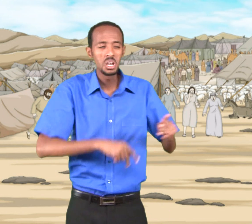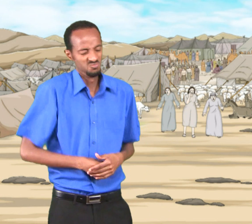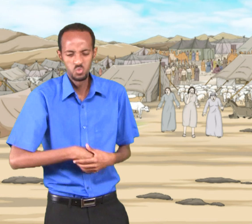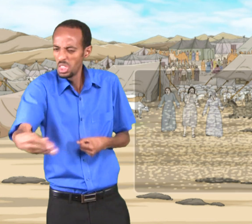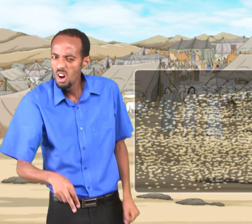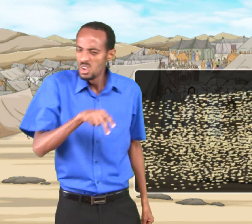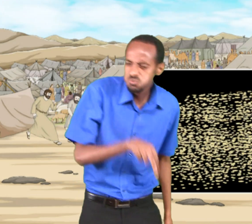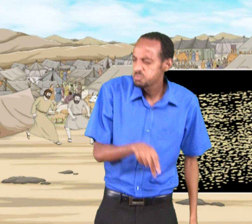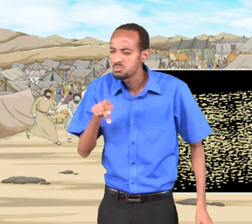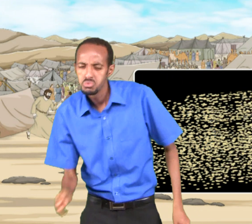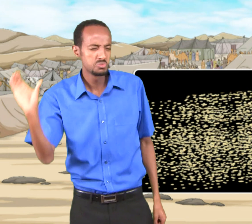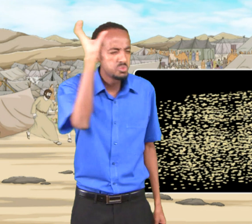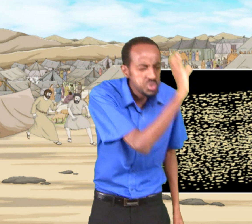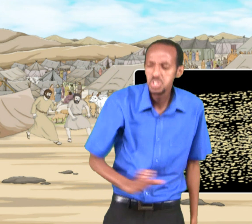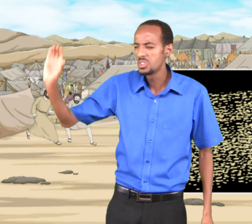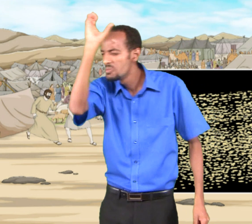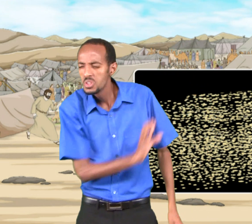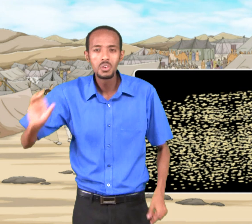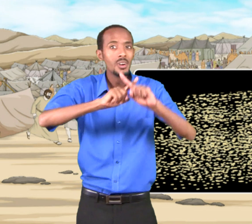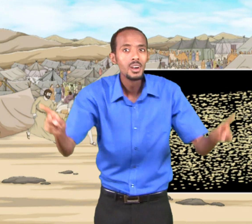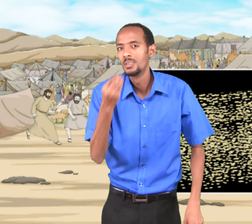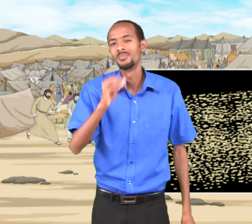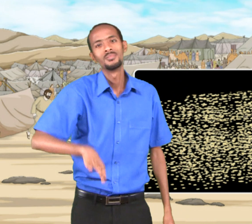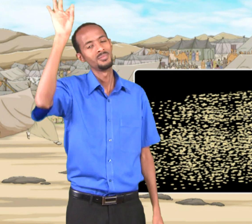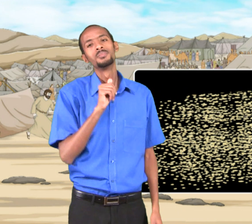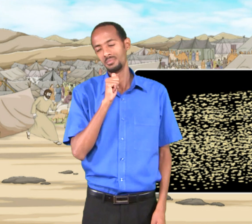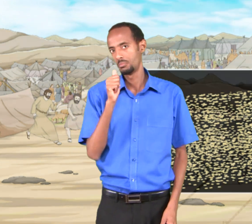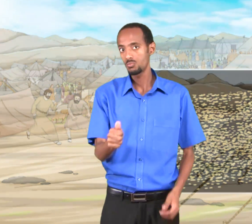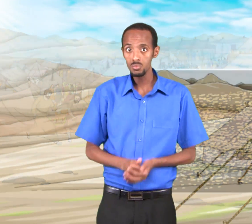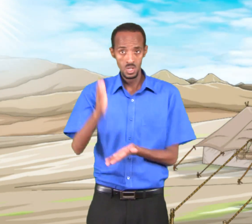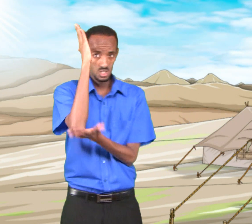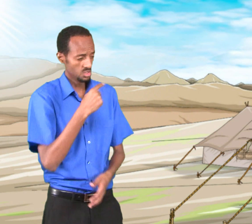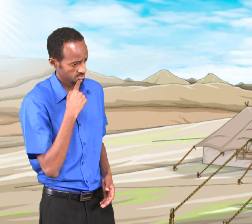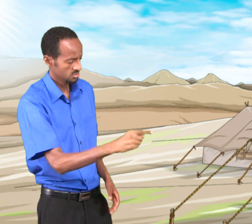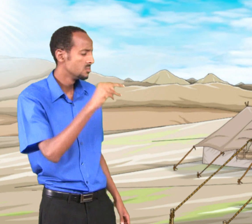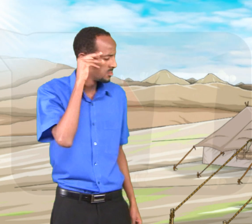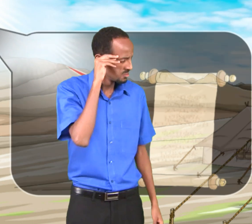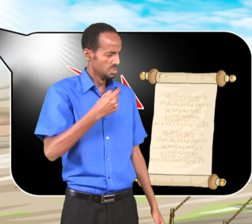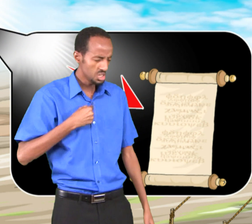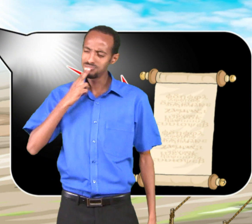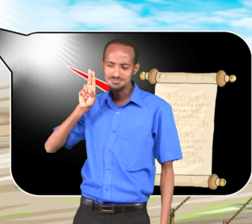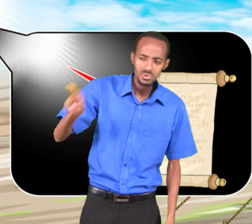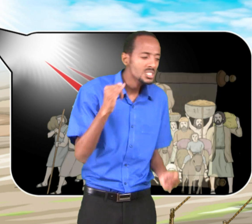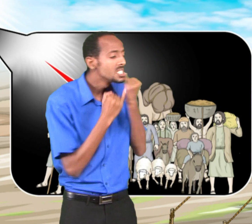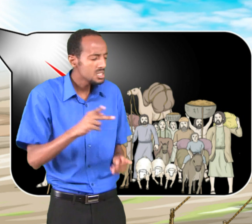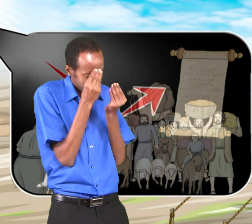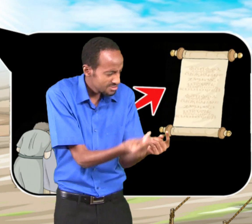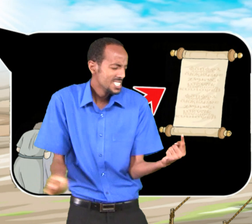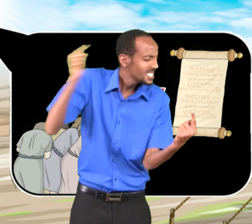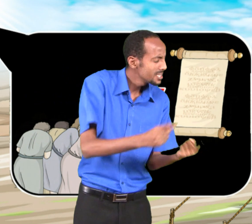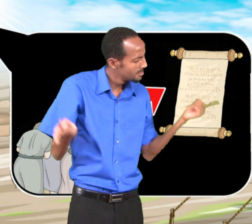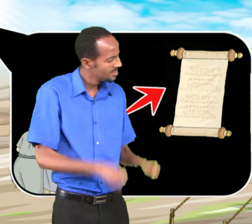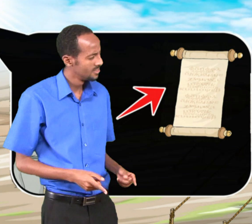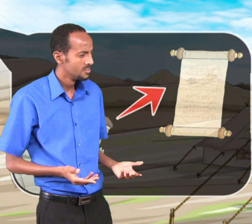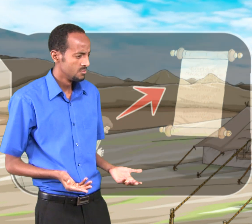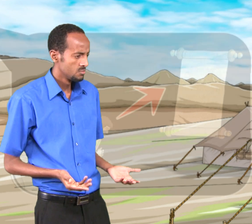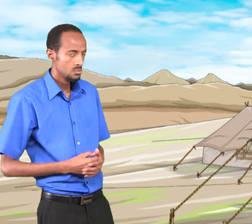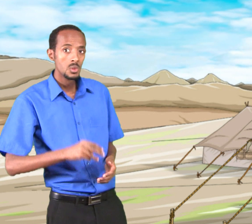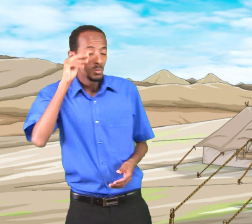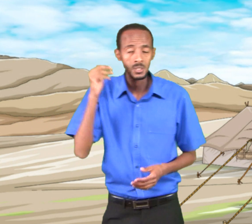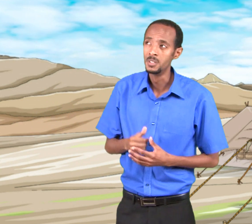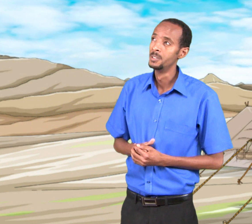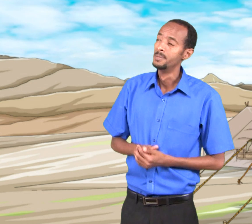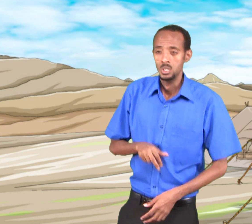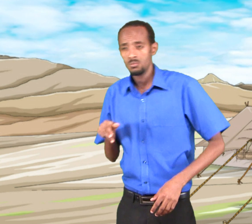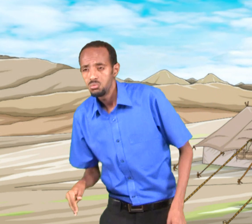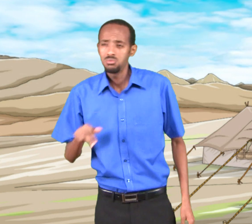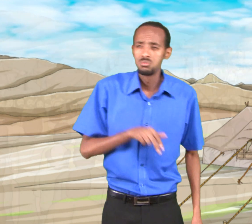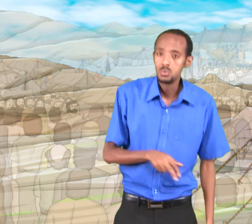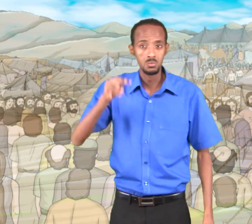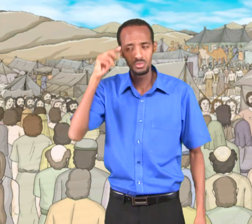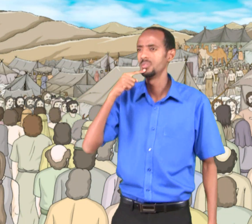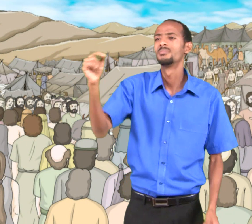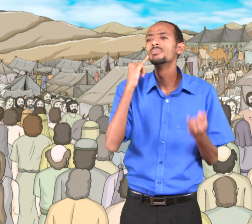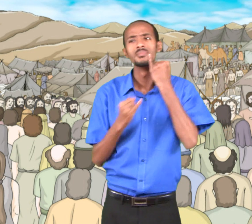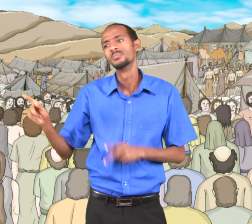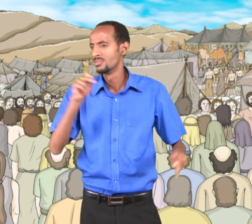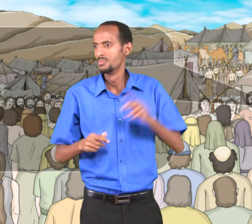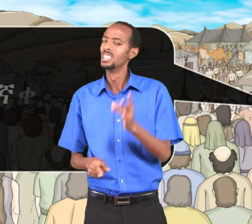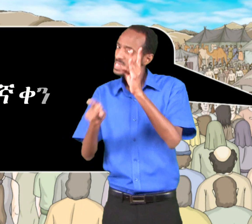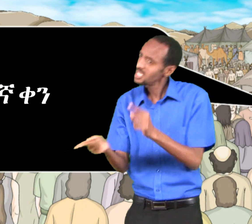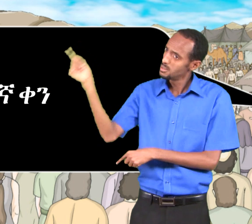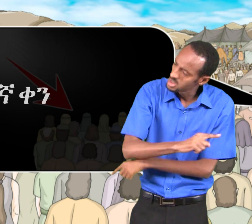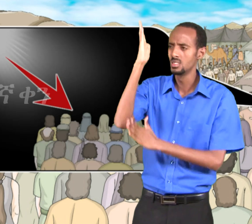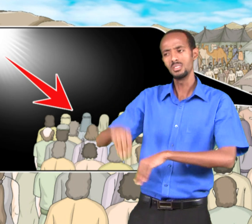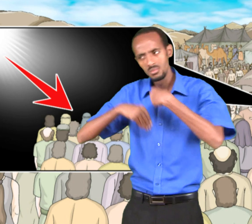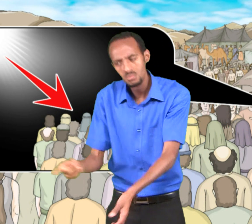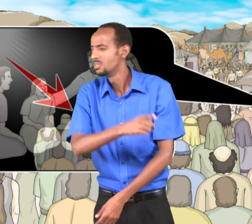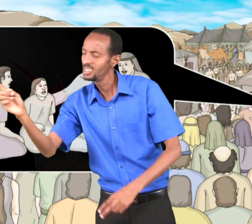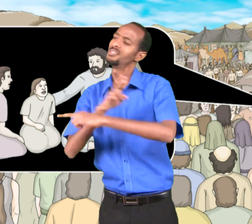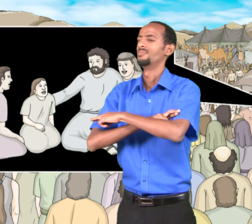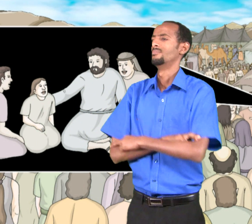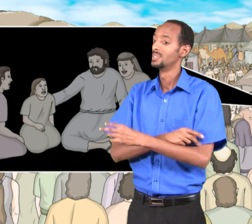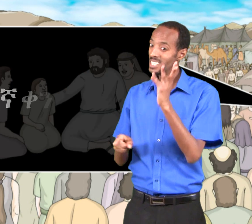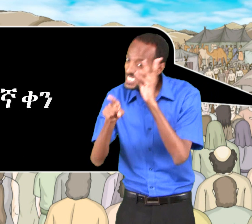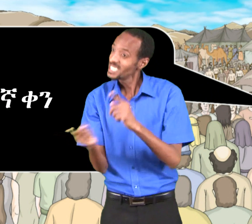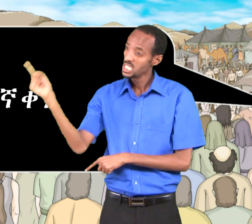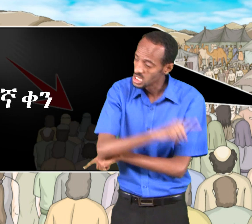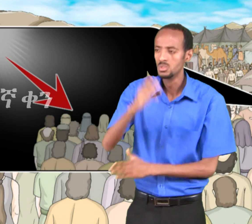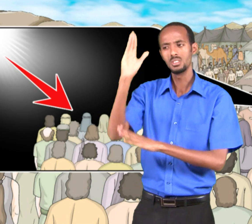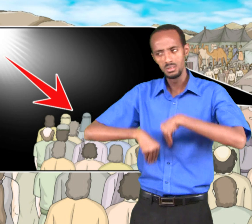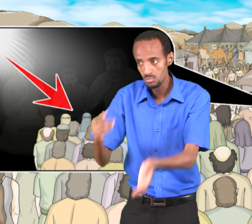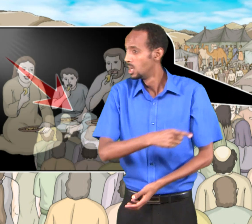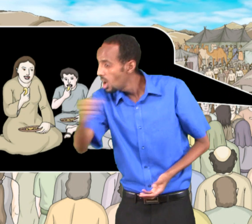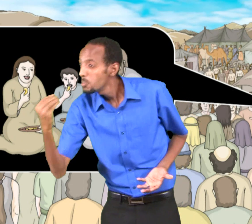Then the LORD said to Moses, “How long will you refuse to keep My commandments and instructions? Understand that the LORD has given you the Sabbath;